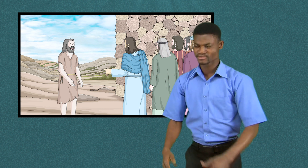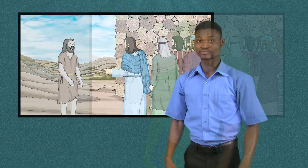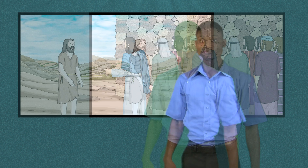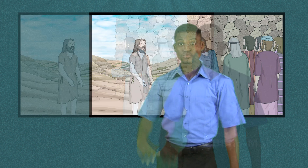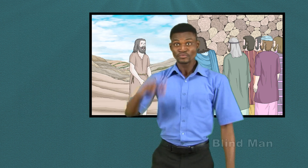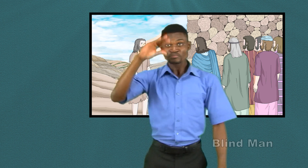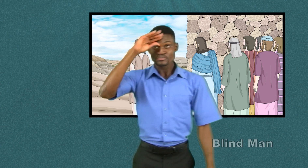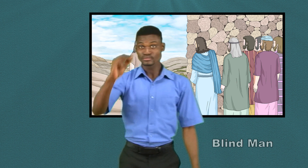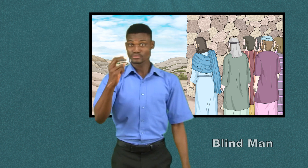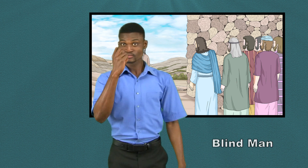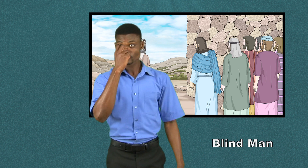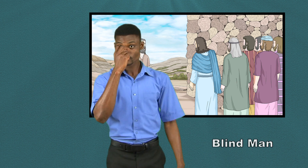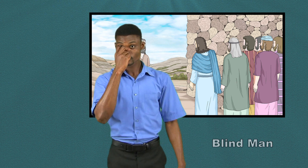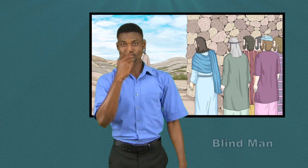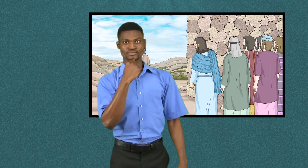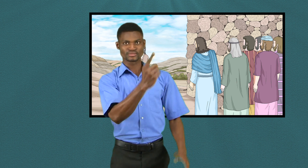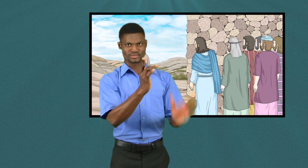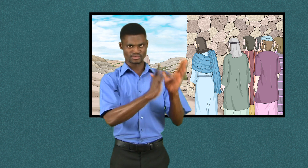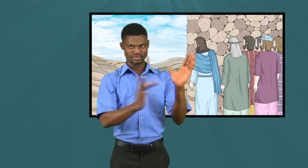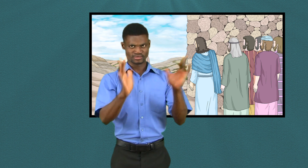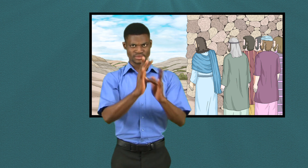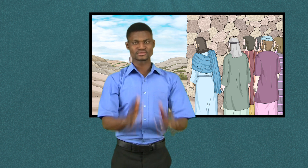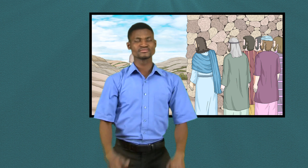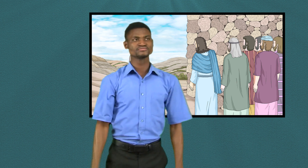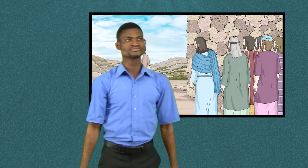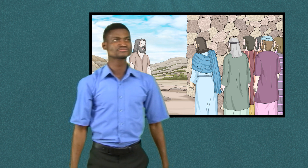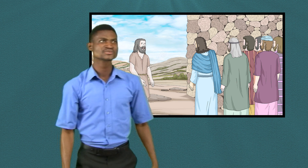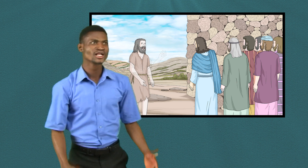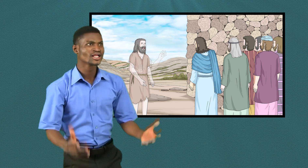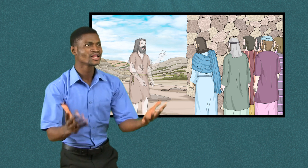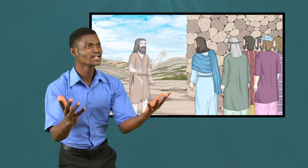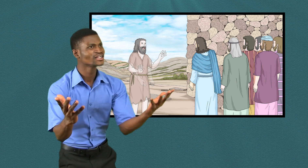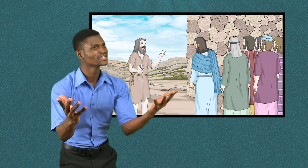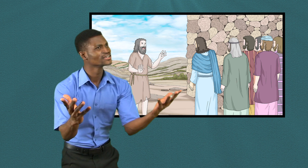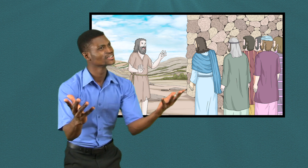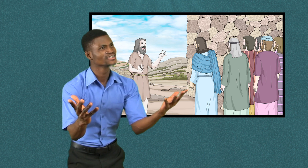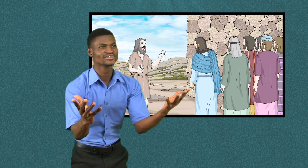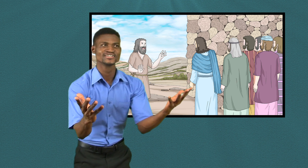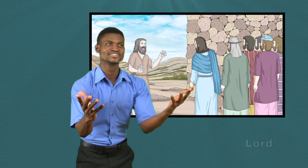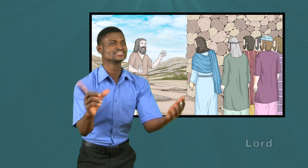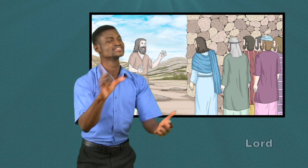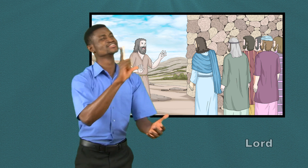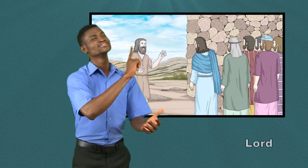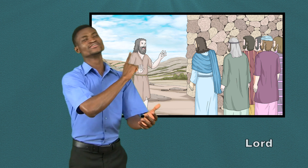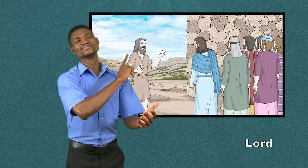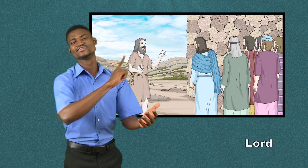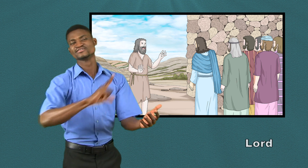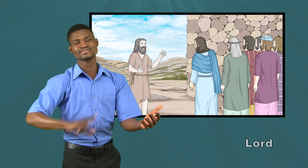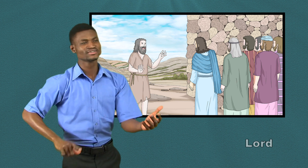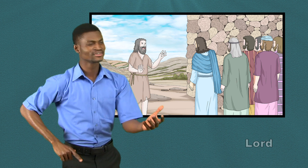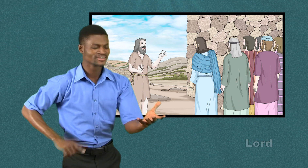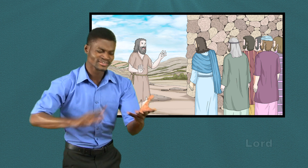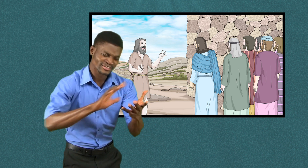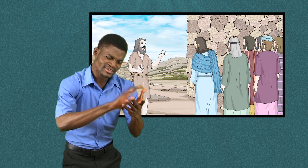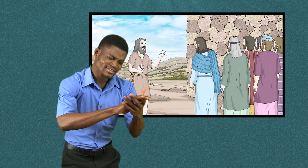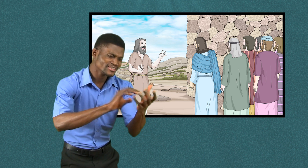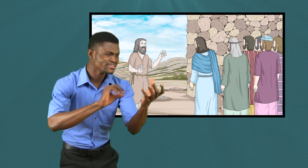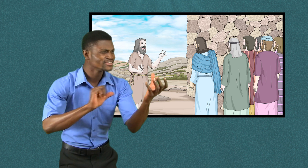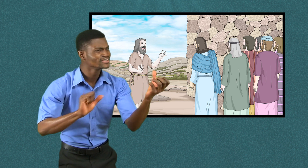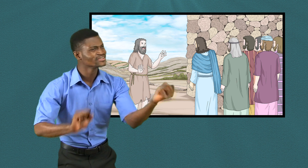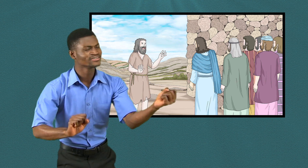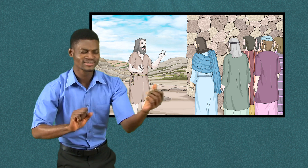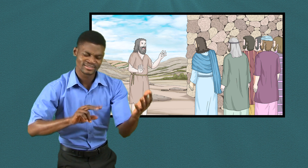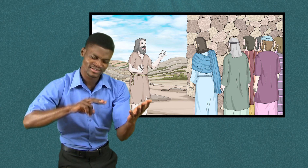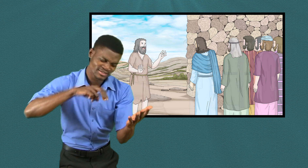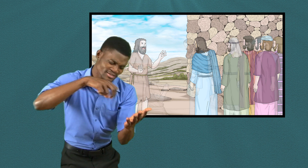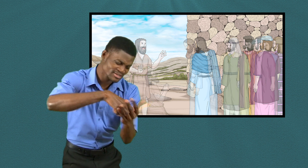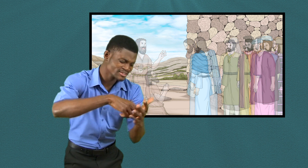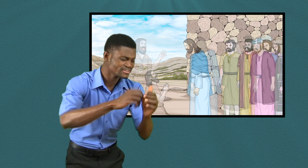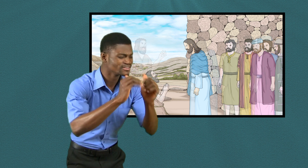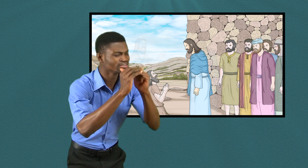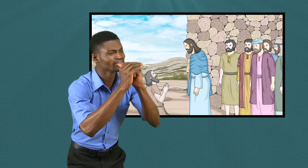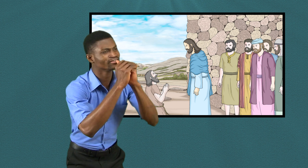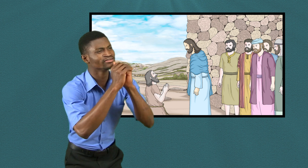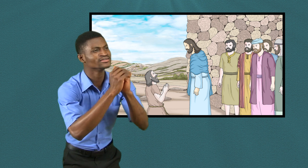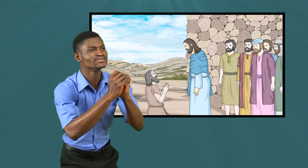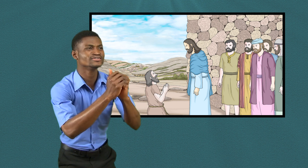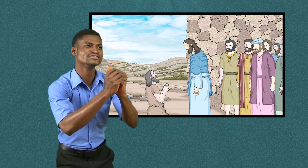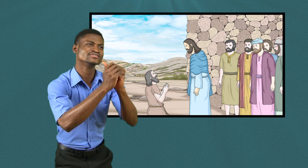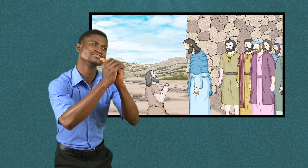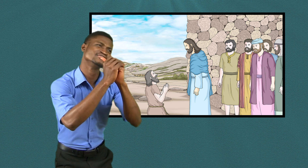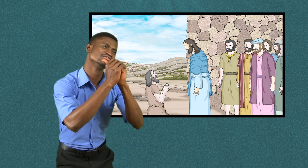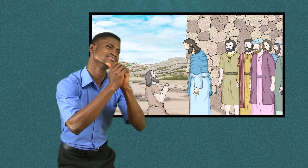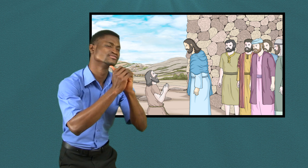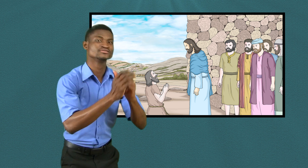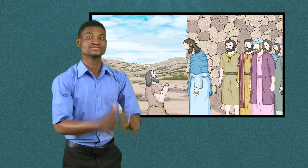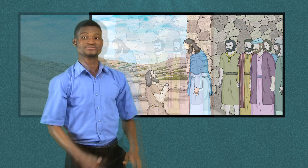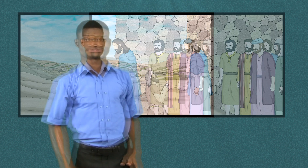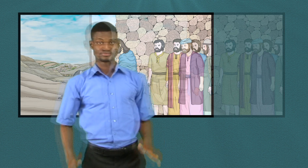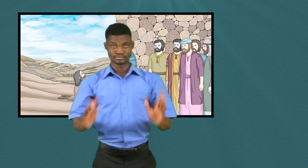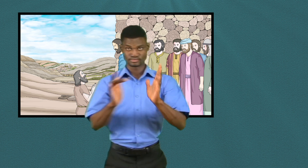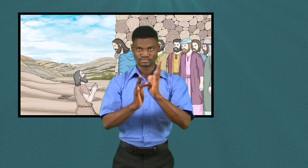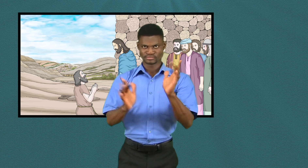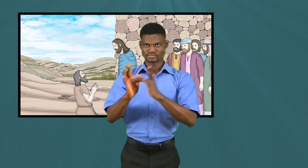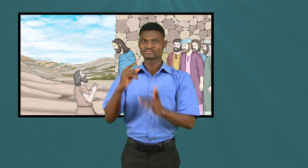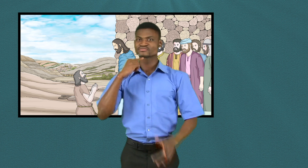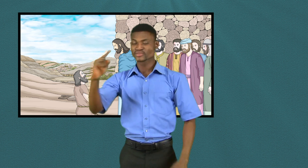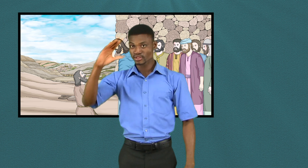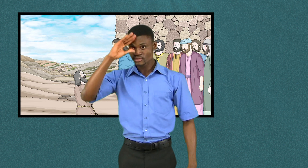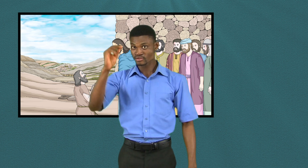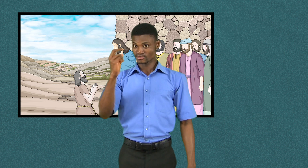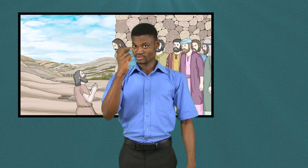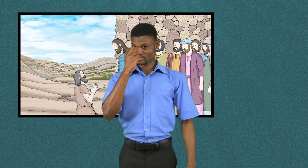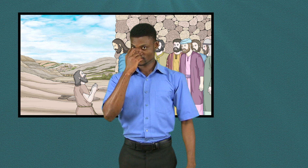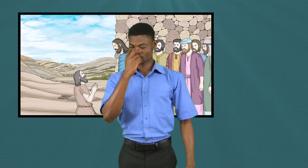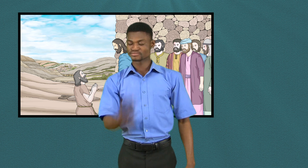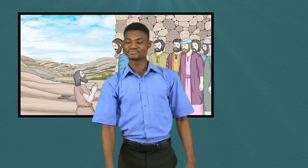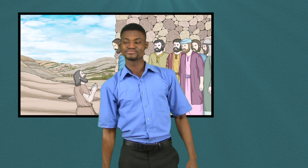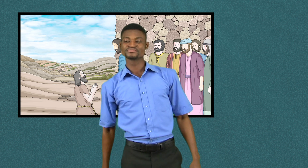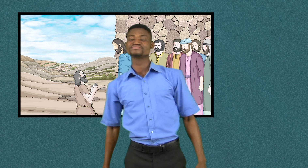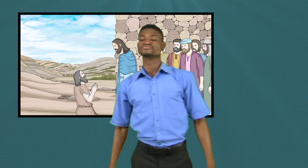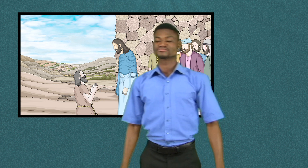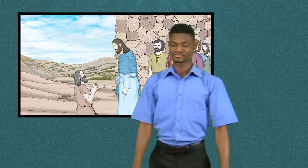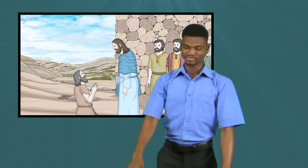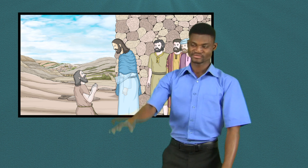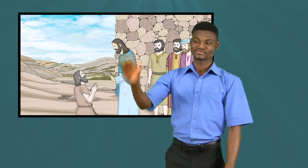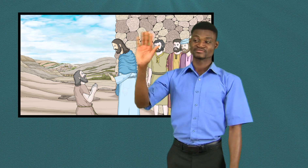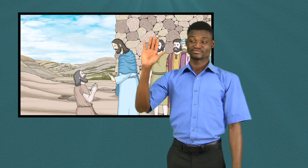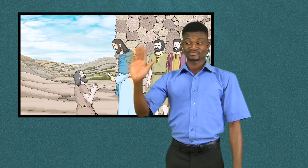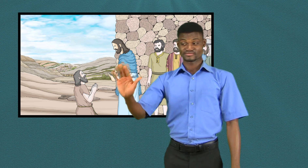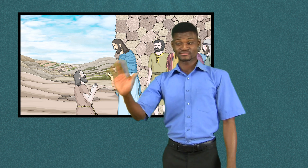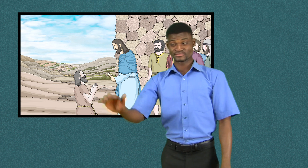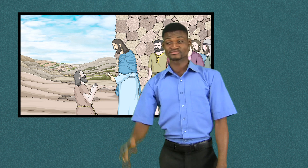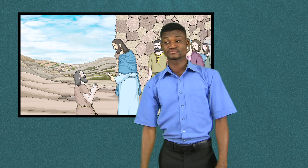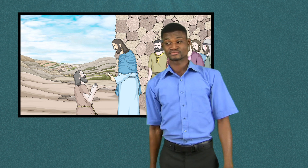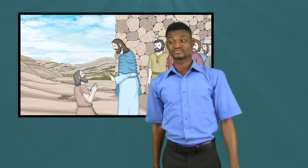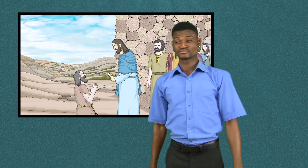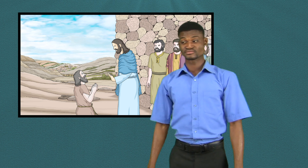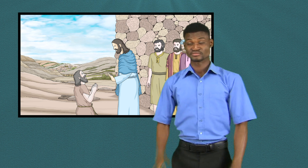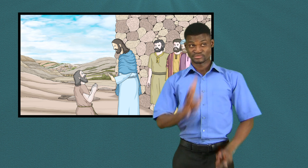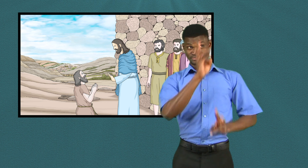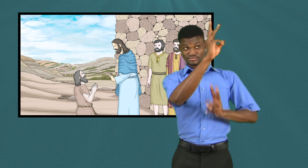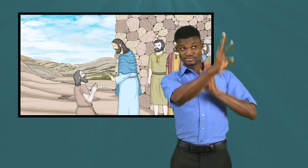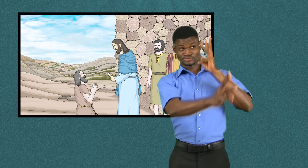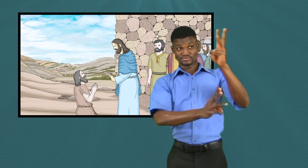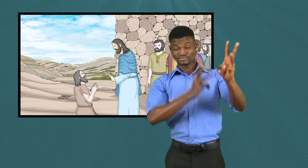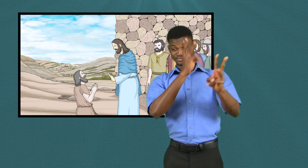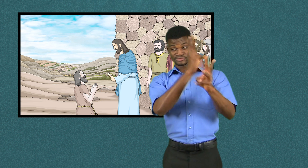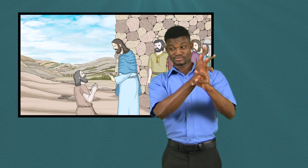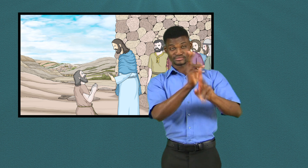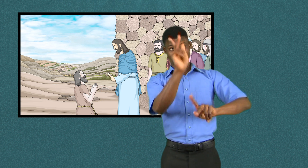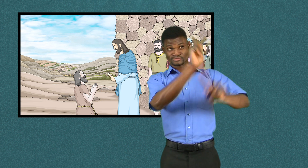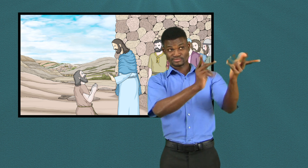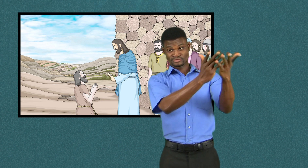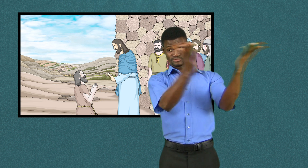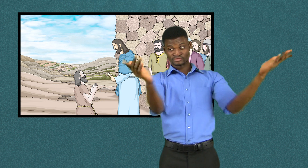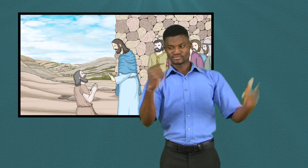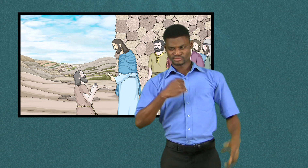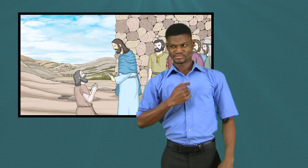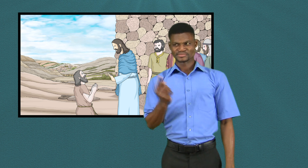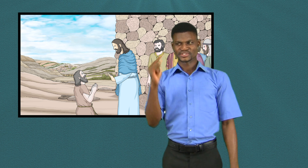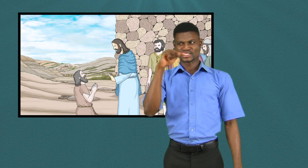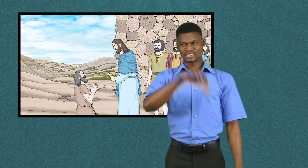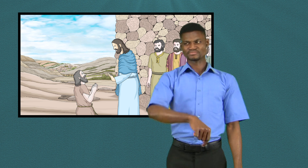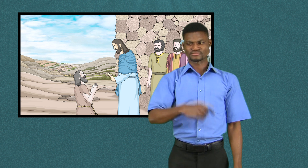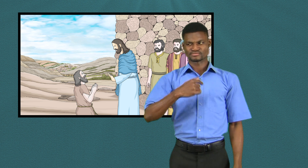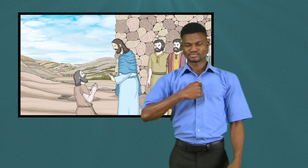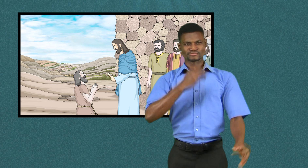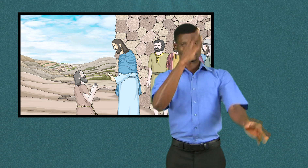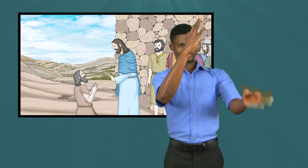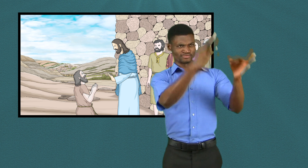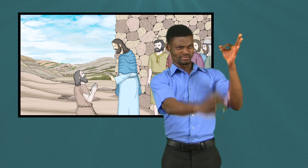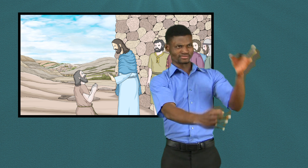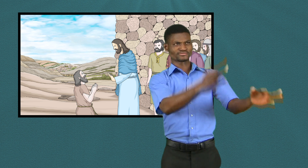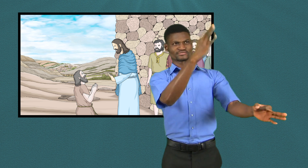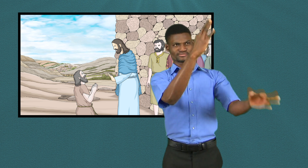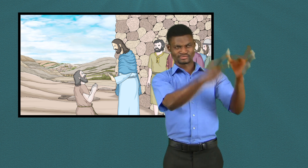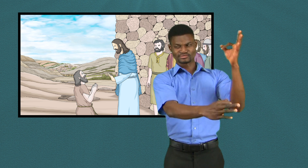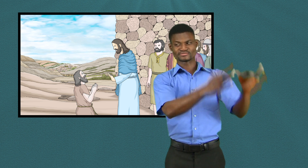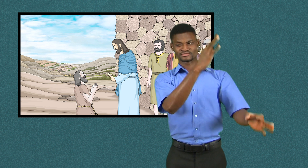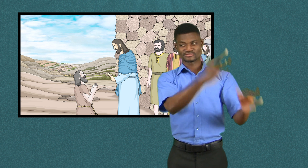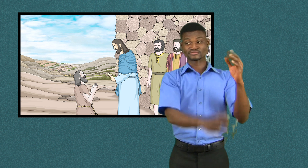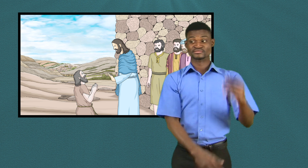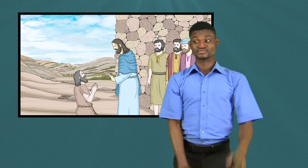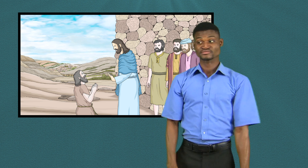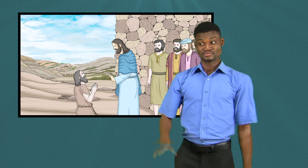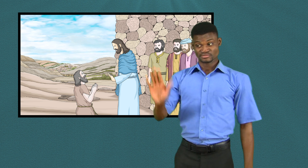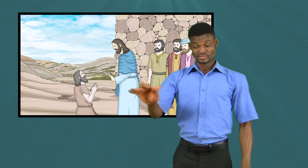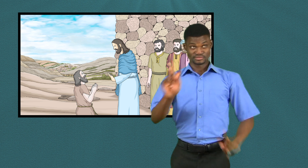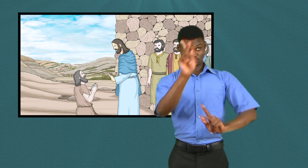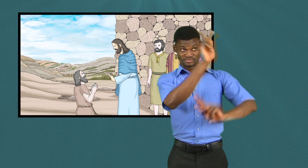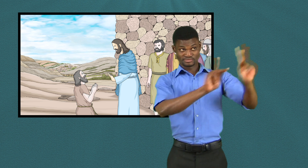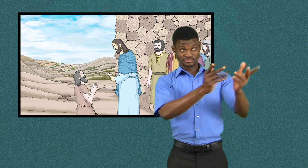“He is the One speaking with you.” “Lord, I believe,” he said. And he worshiped Jesus.